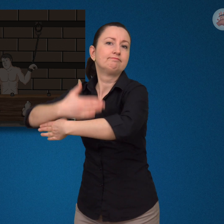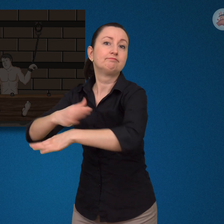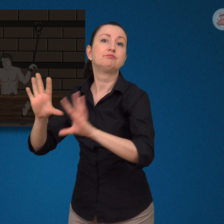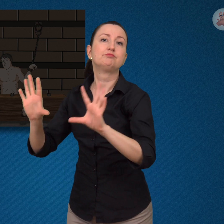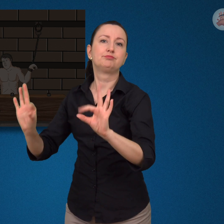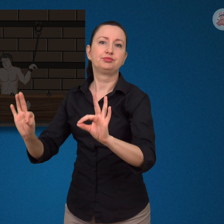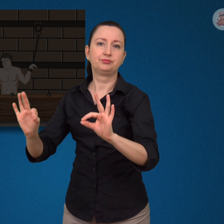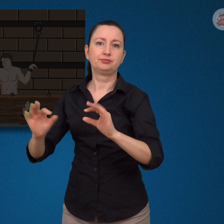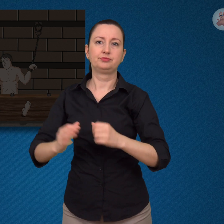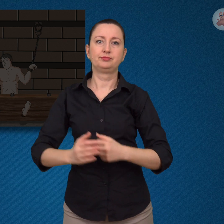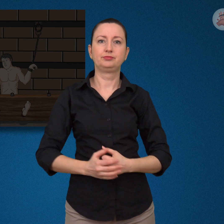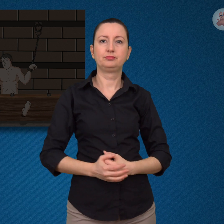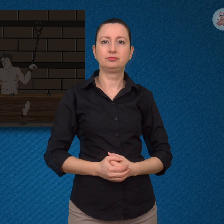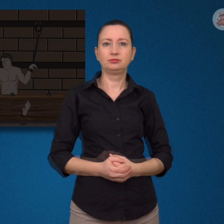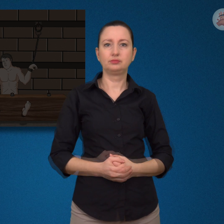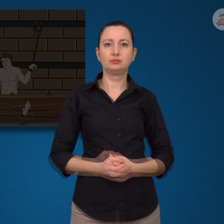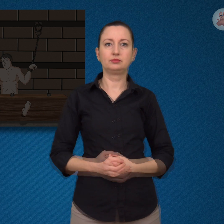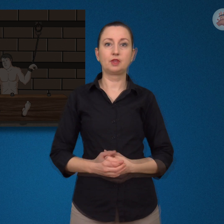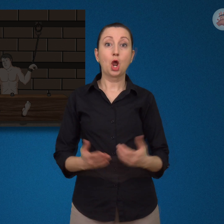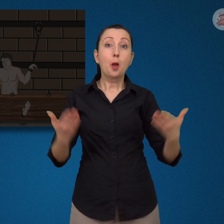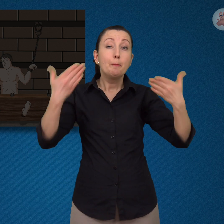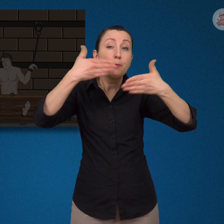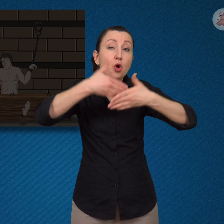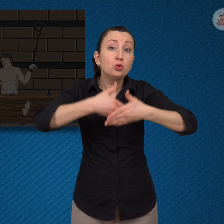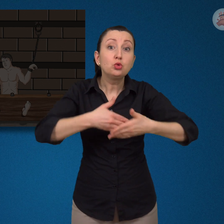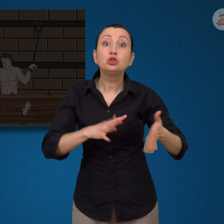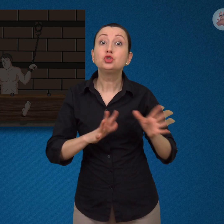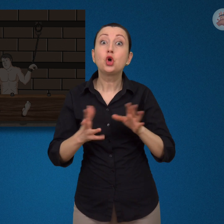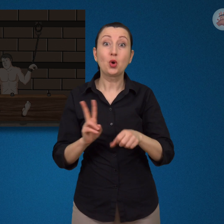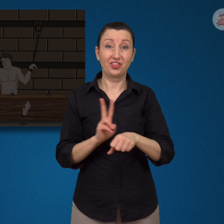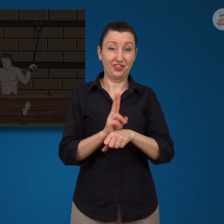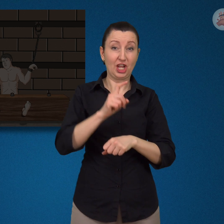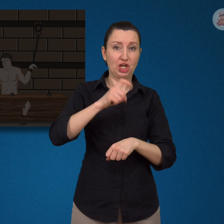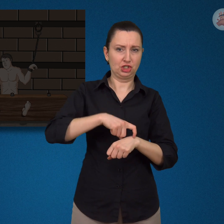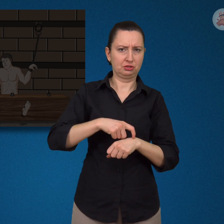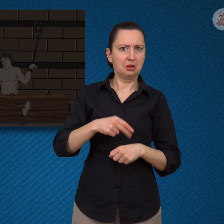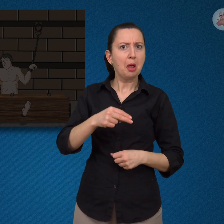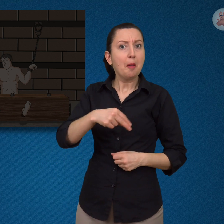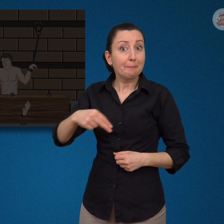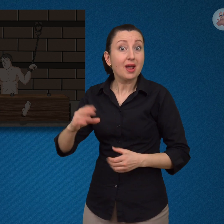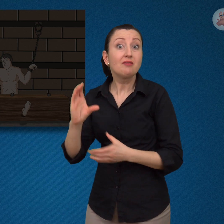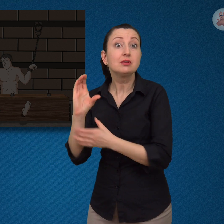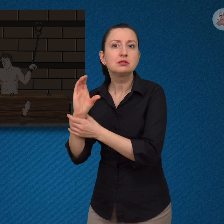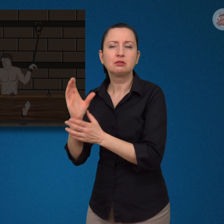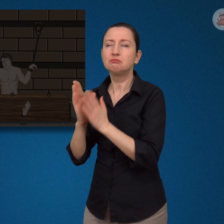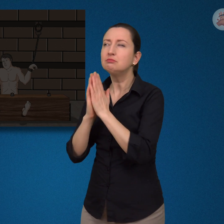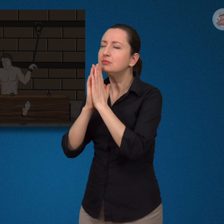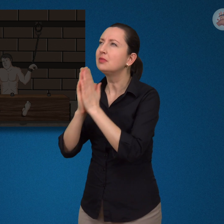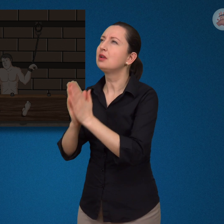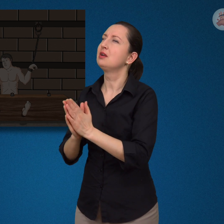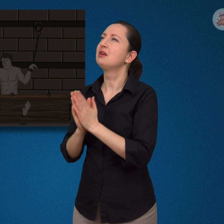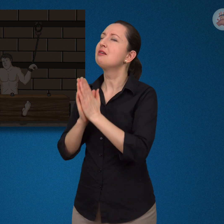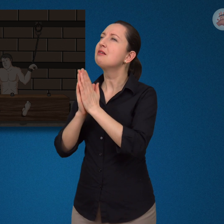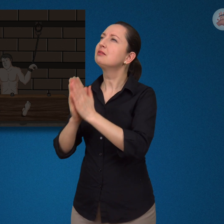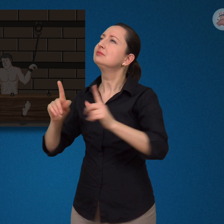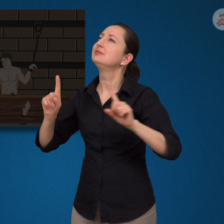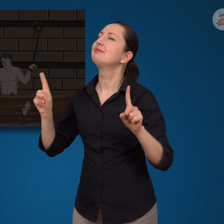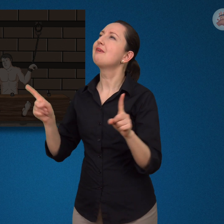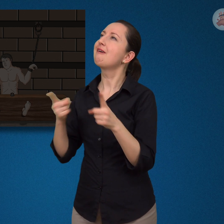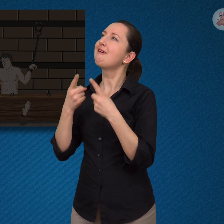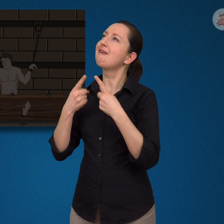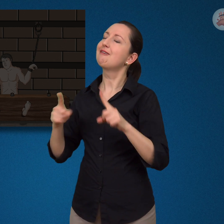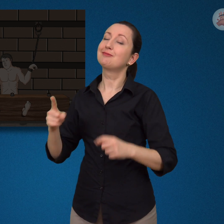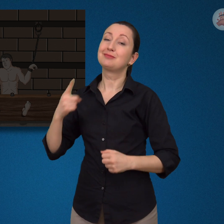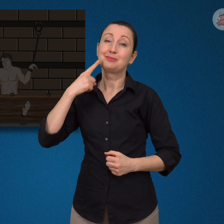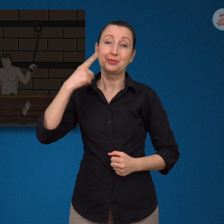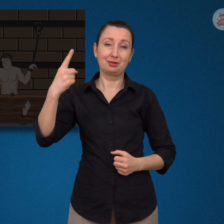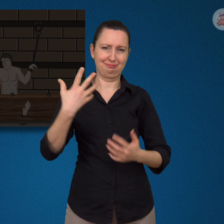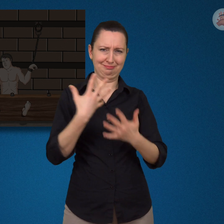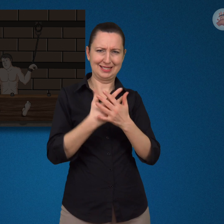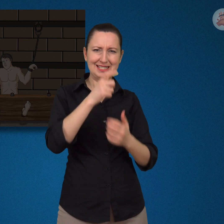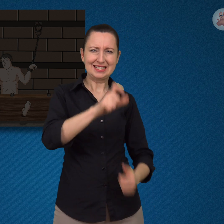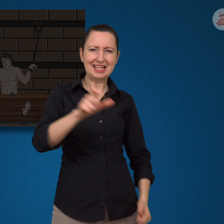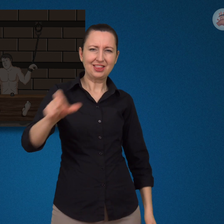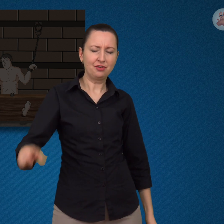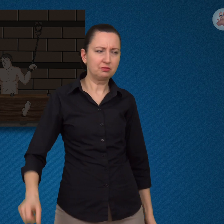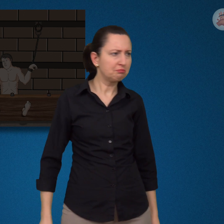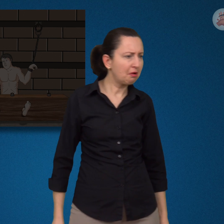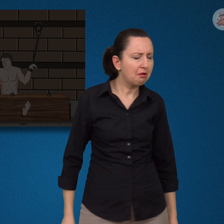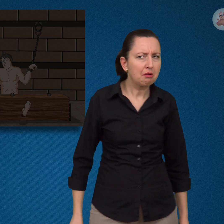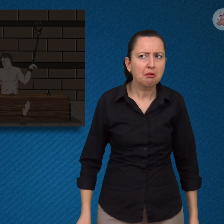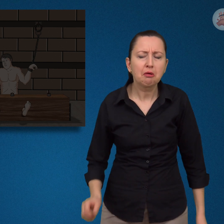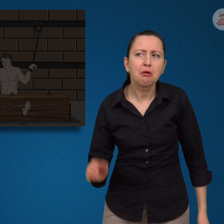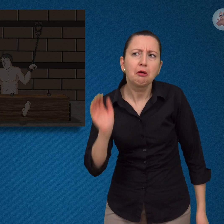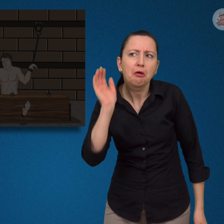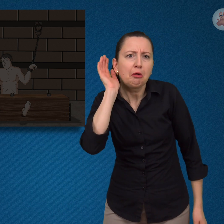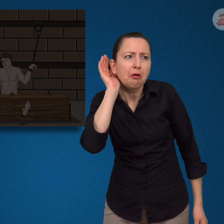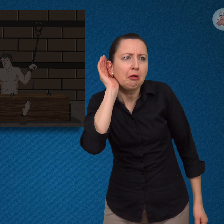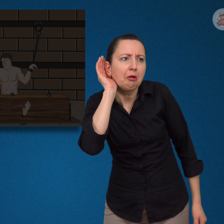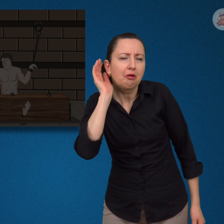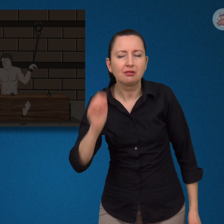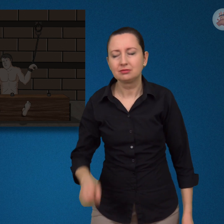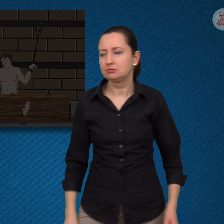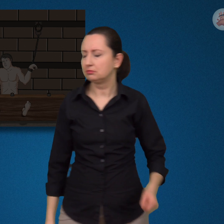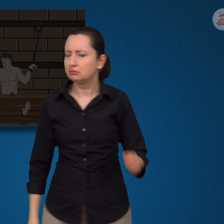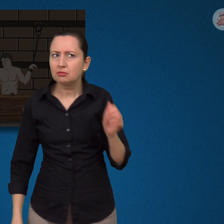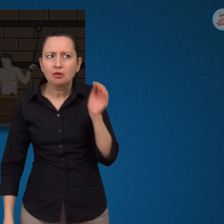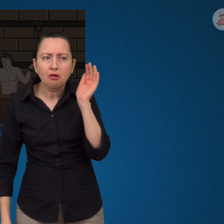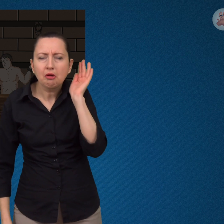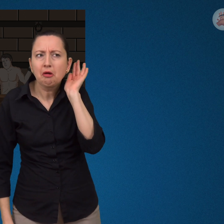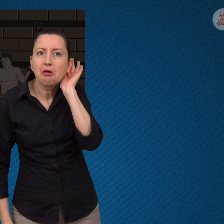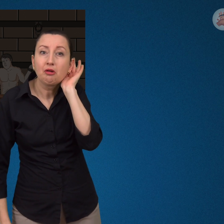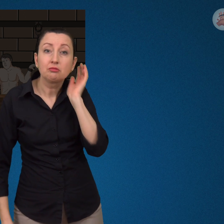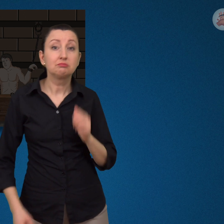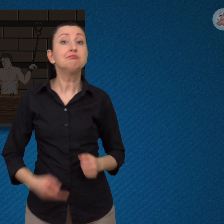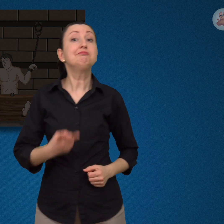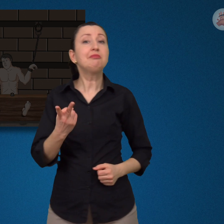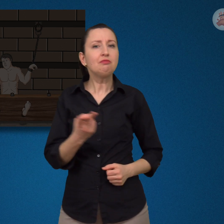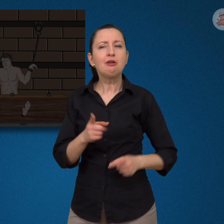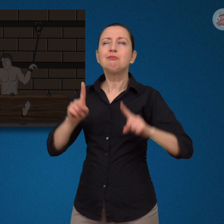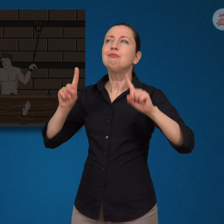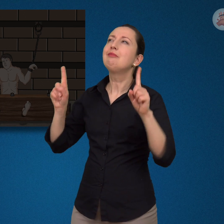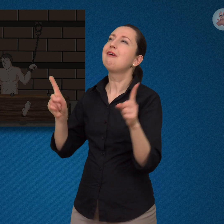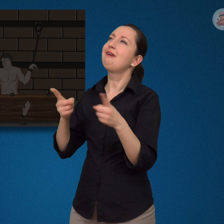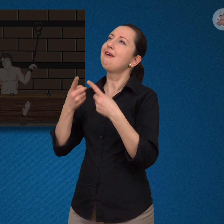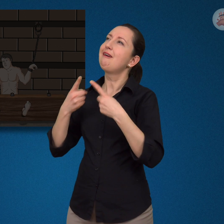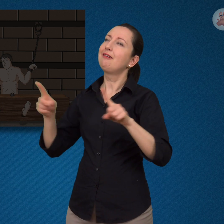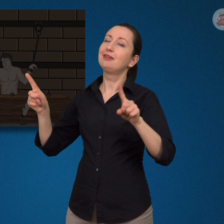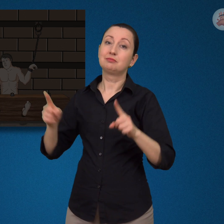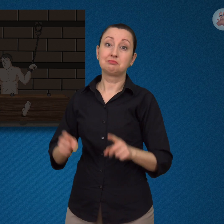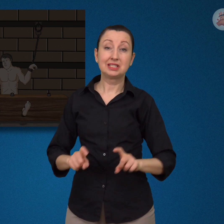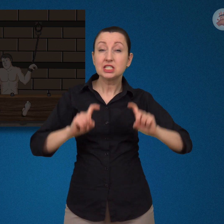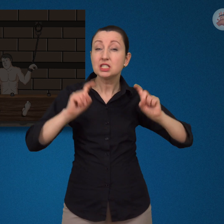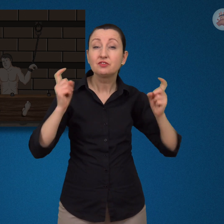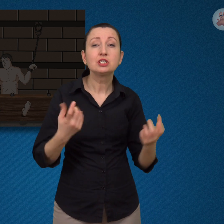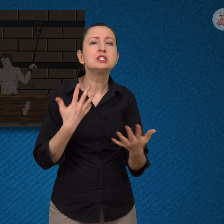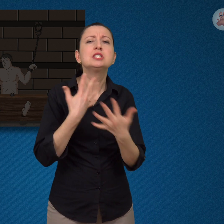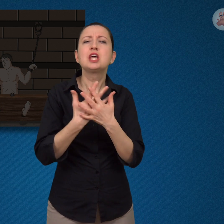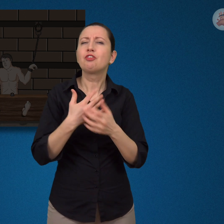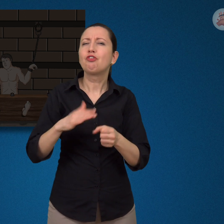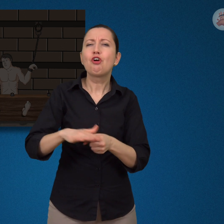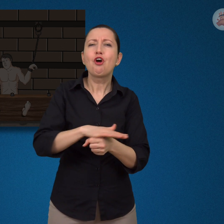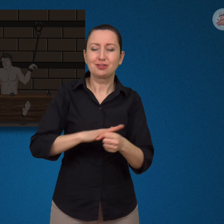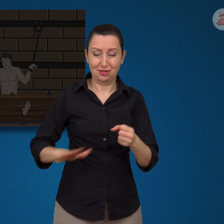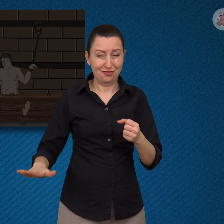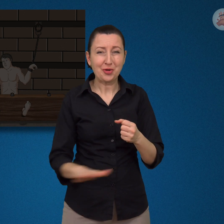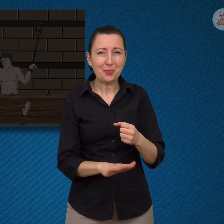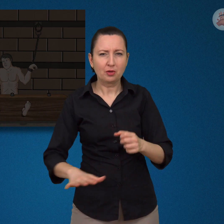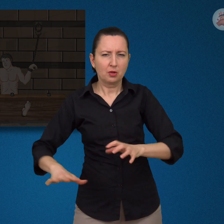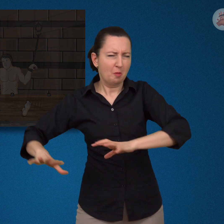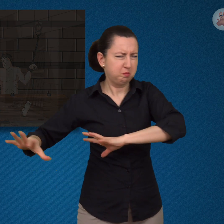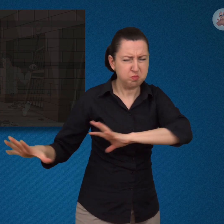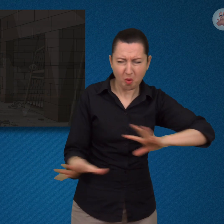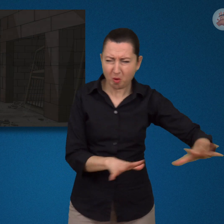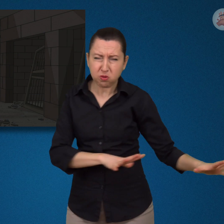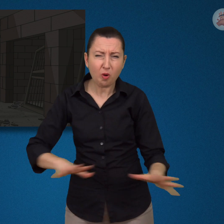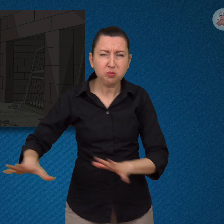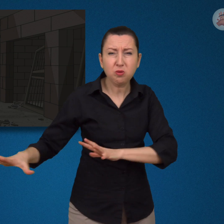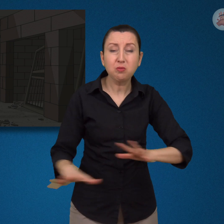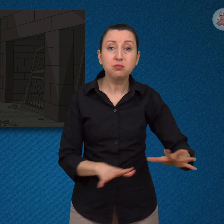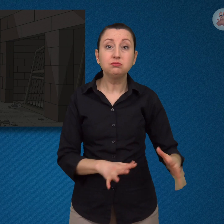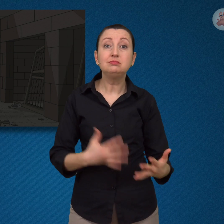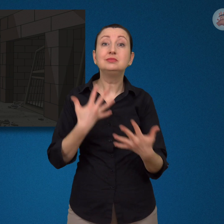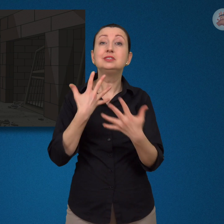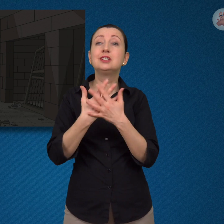About midnight Paul and Silas were praying and singing hymns to God, and the other prisoners were listening to them.